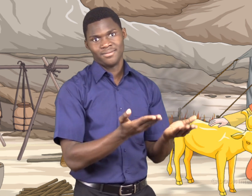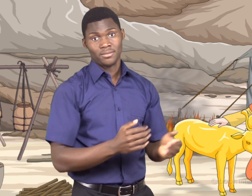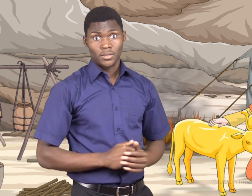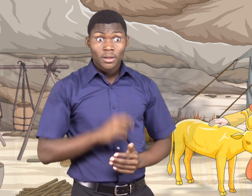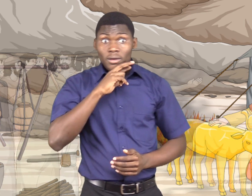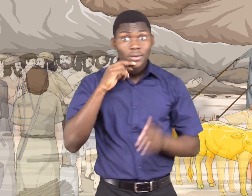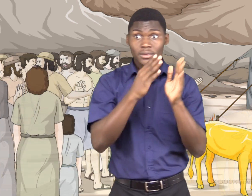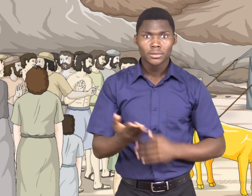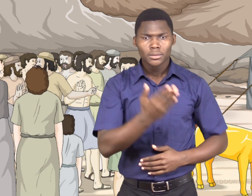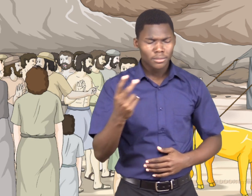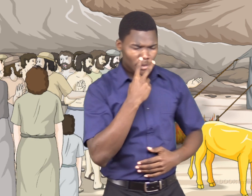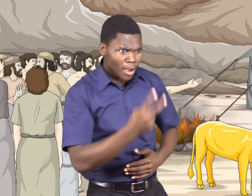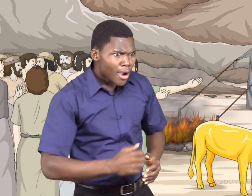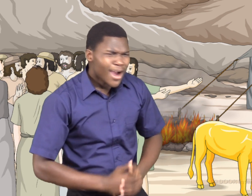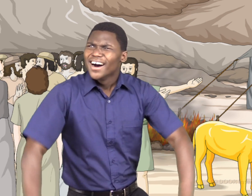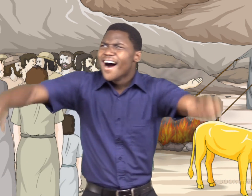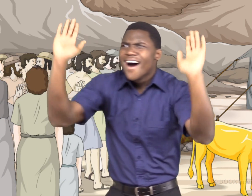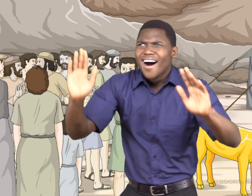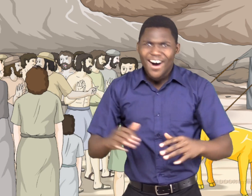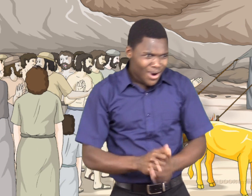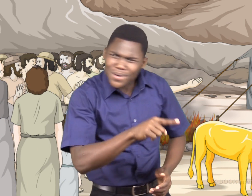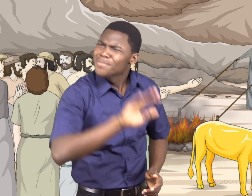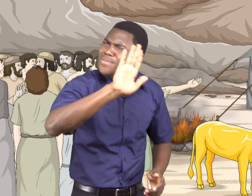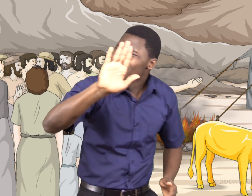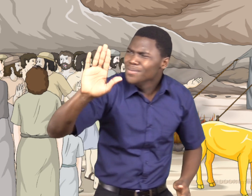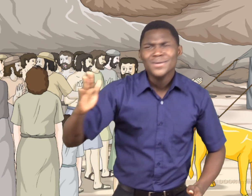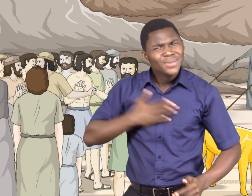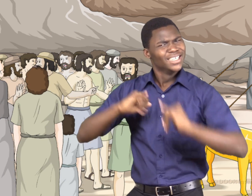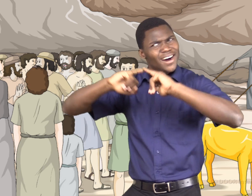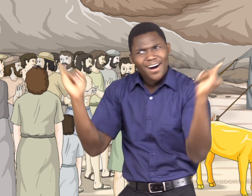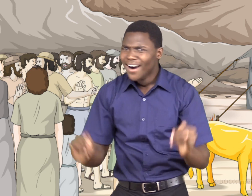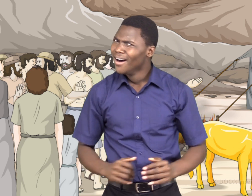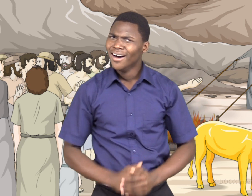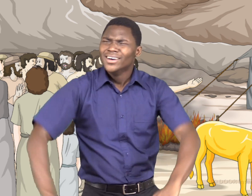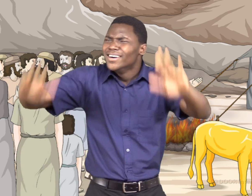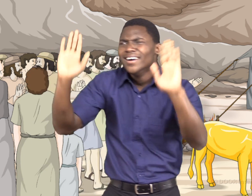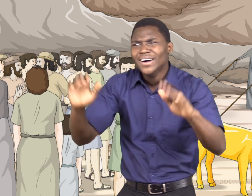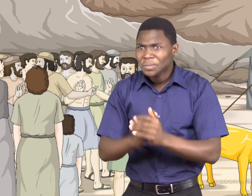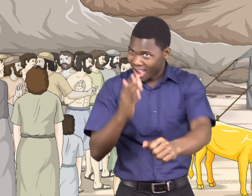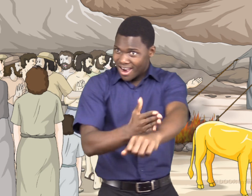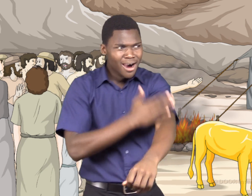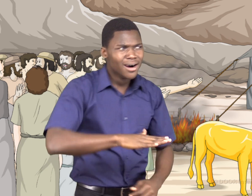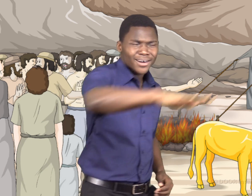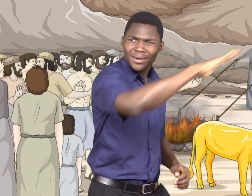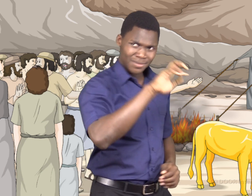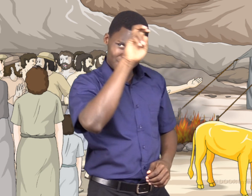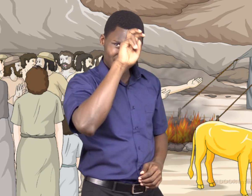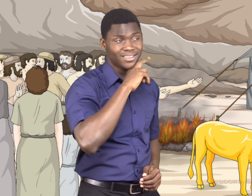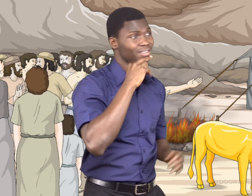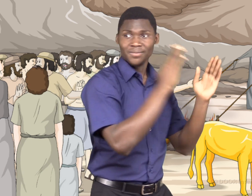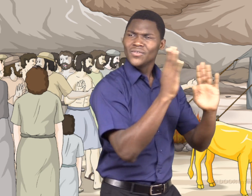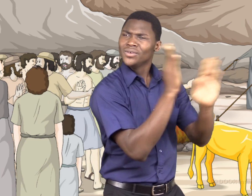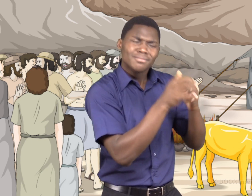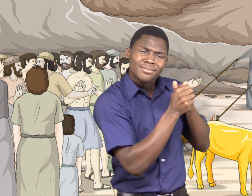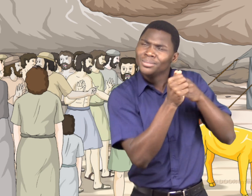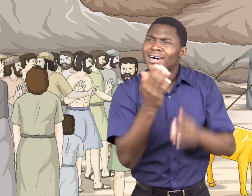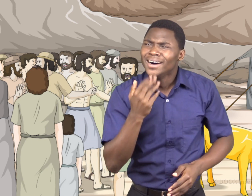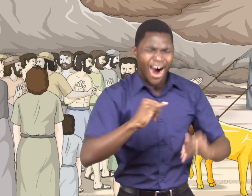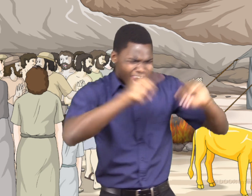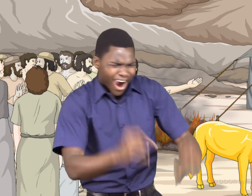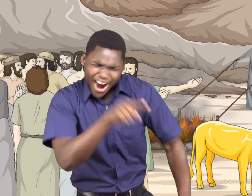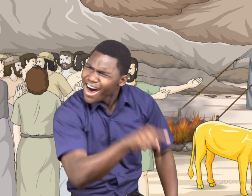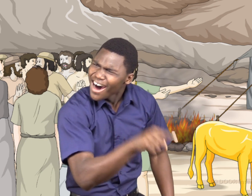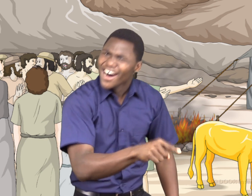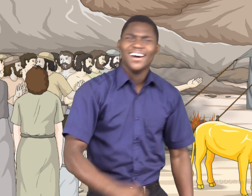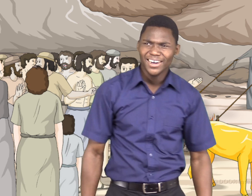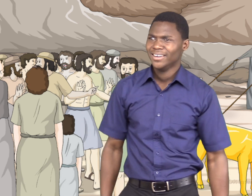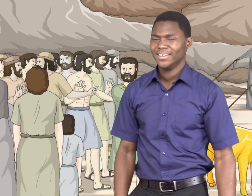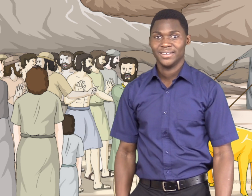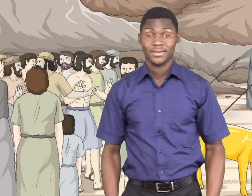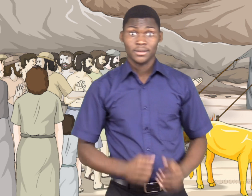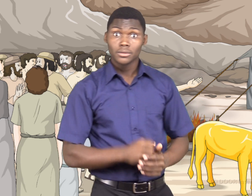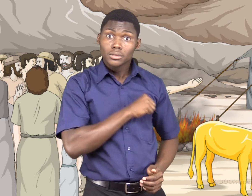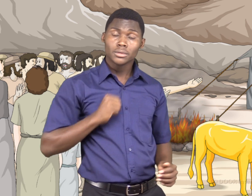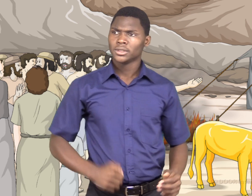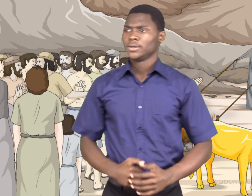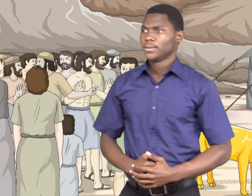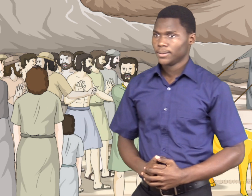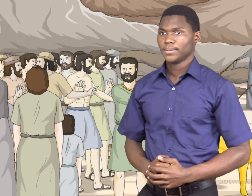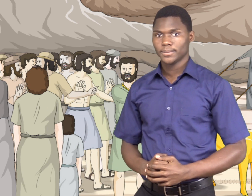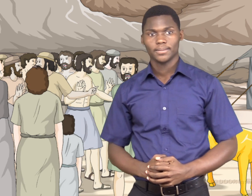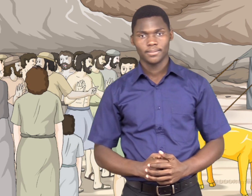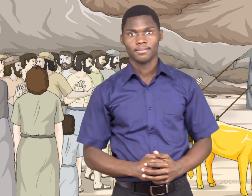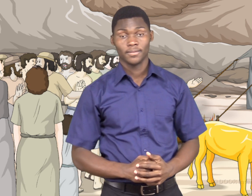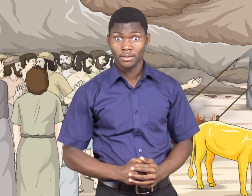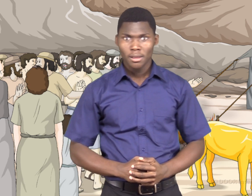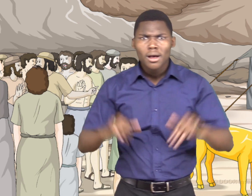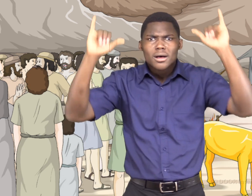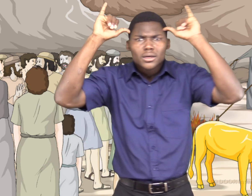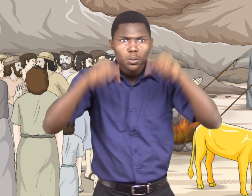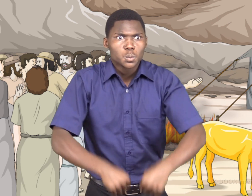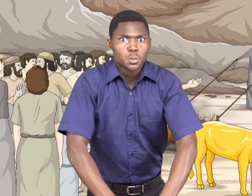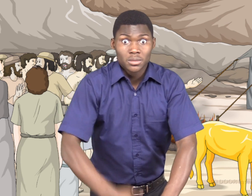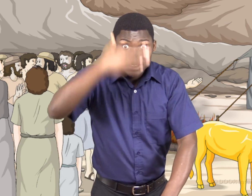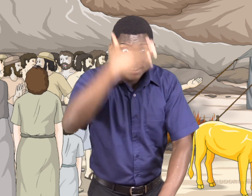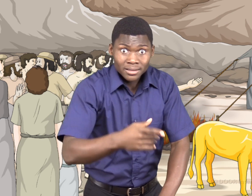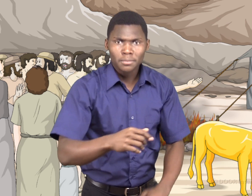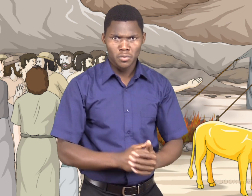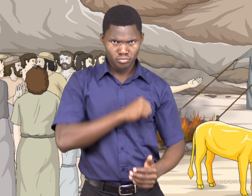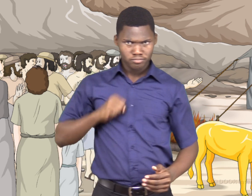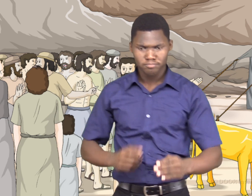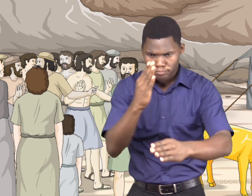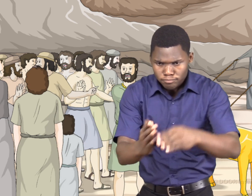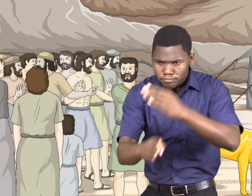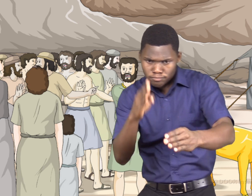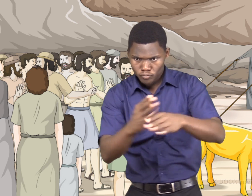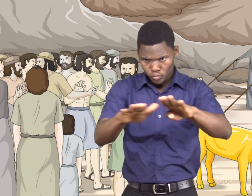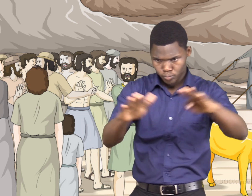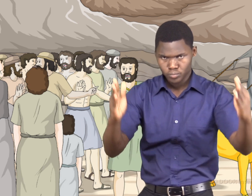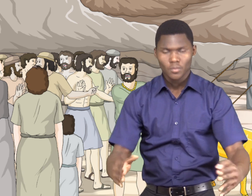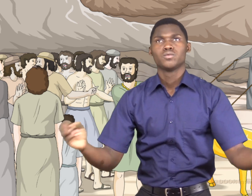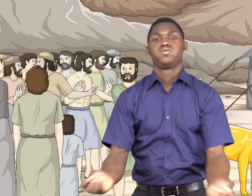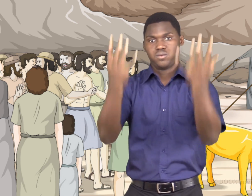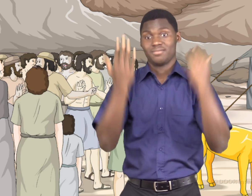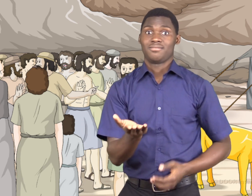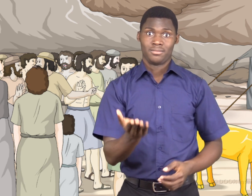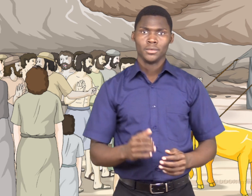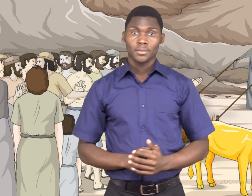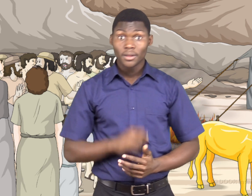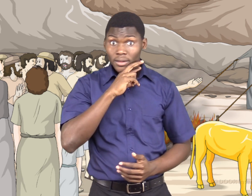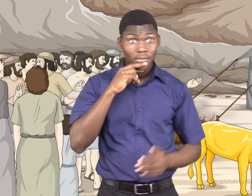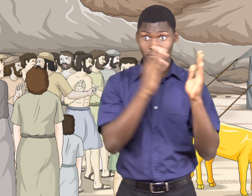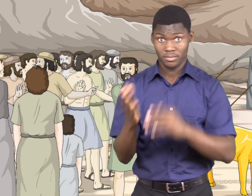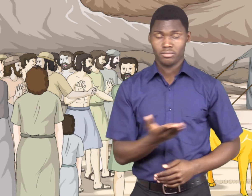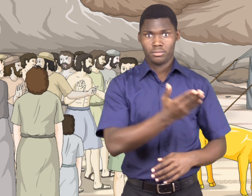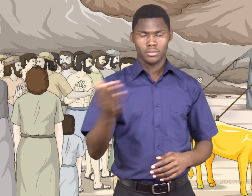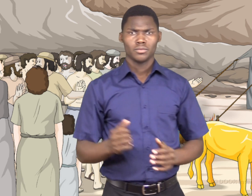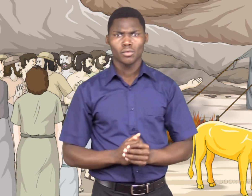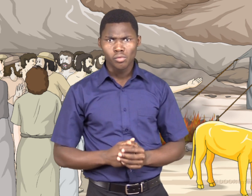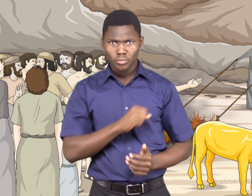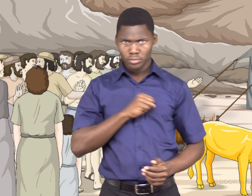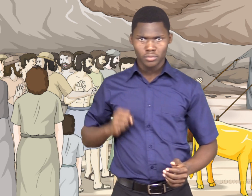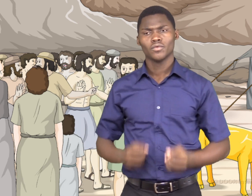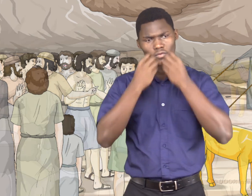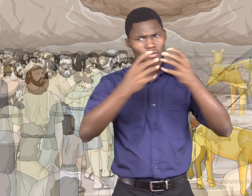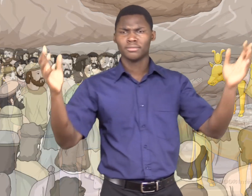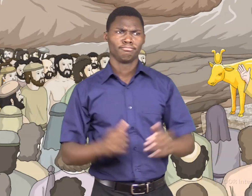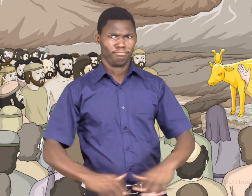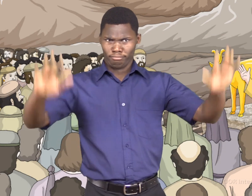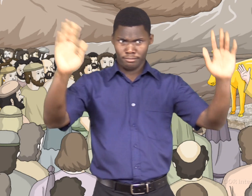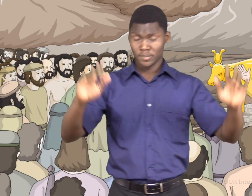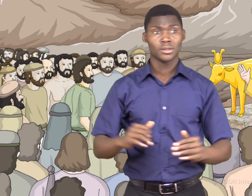And they said, “These, O Israel, are your gods, who brought you up out of the land of Egypt!”